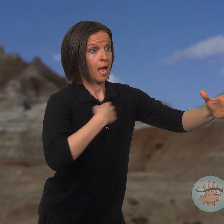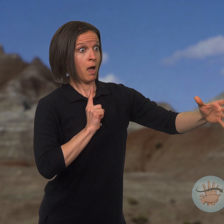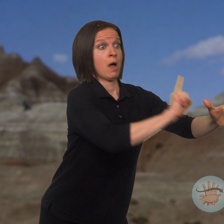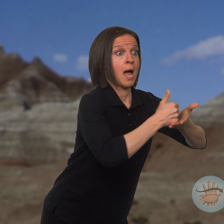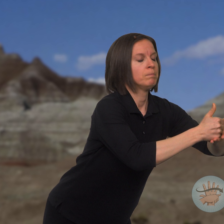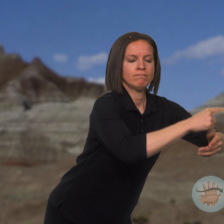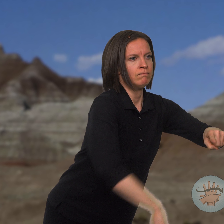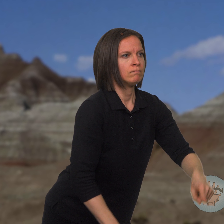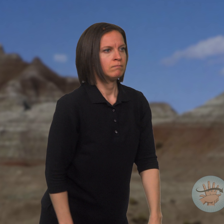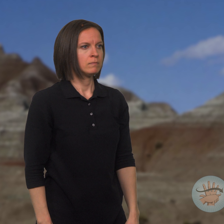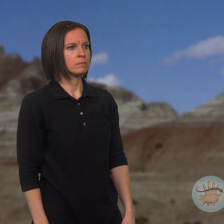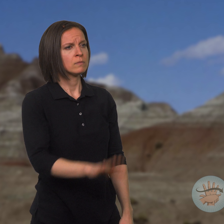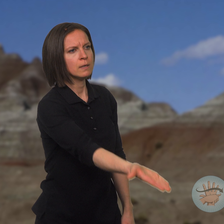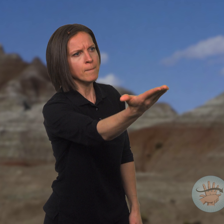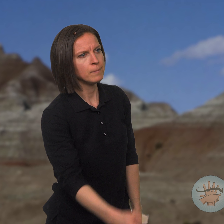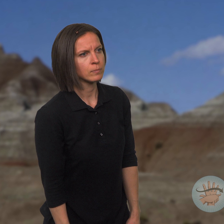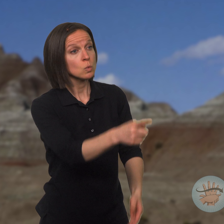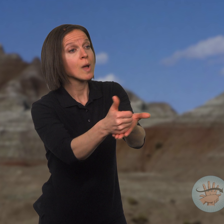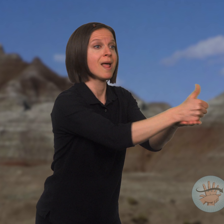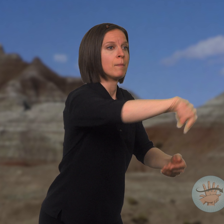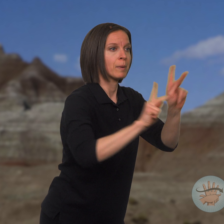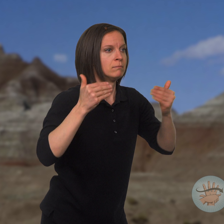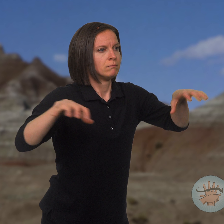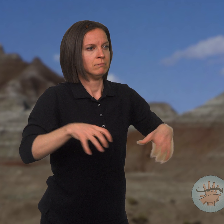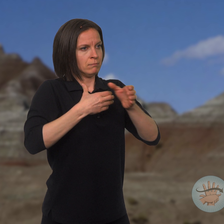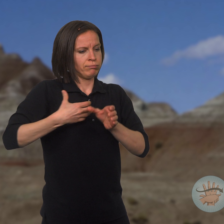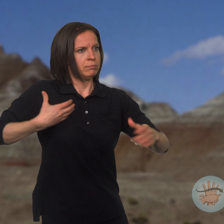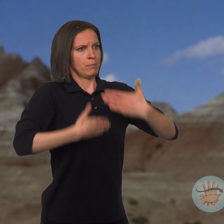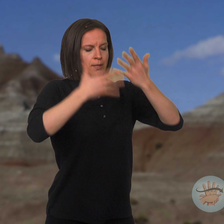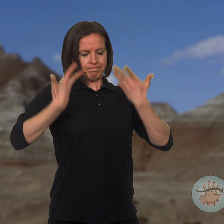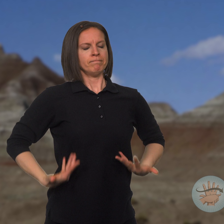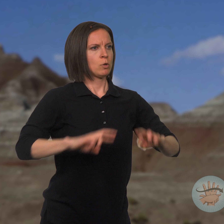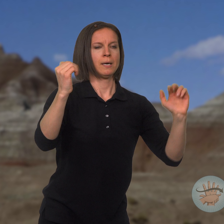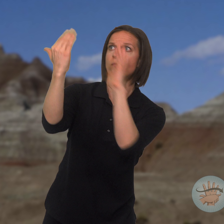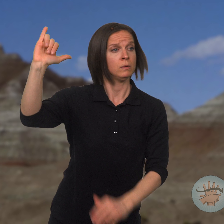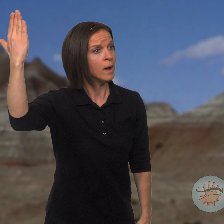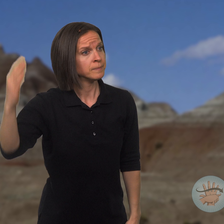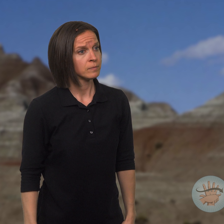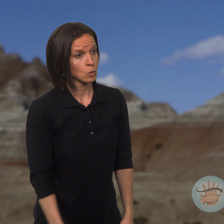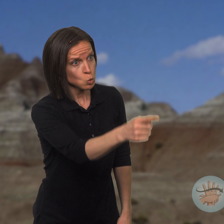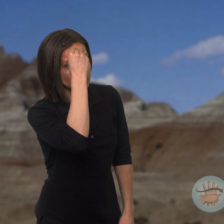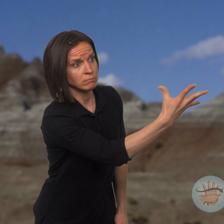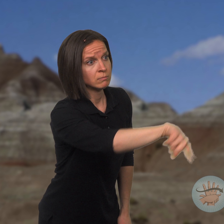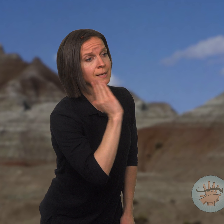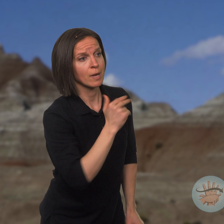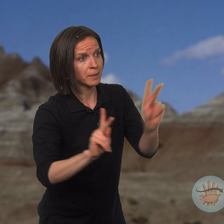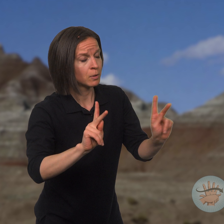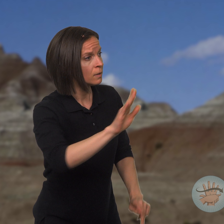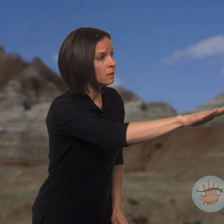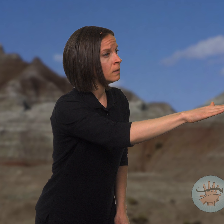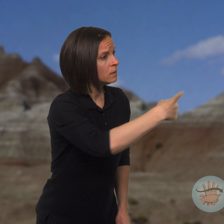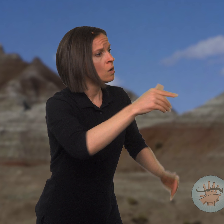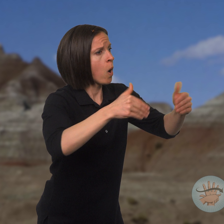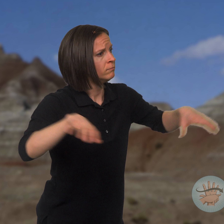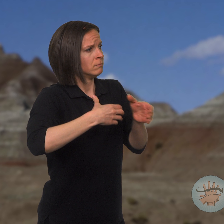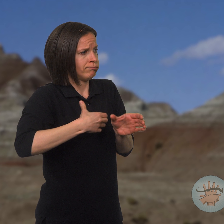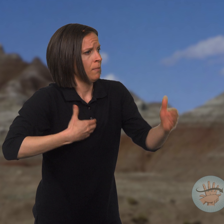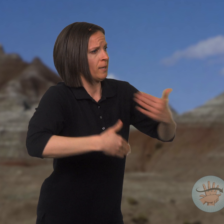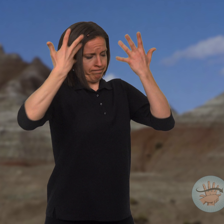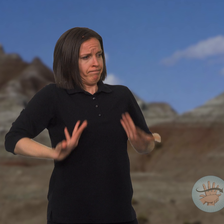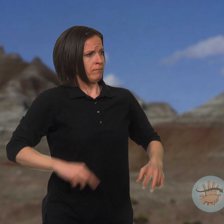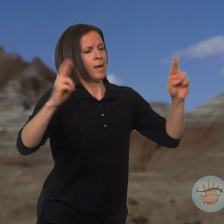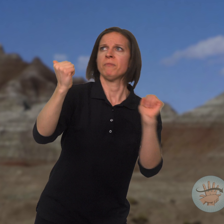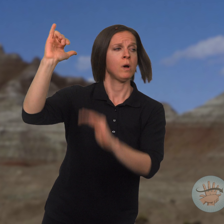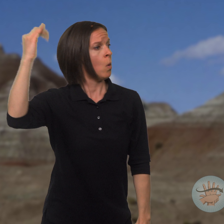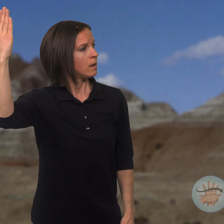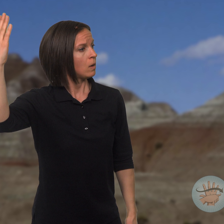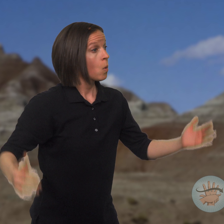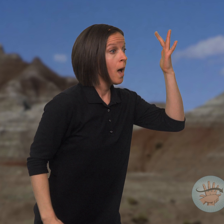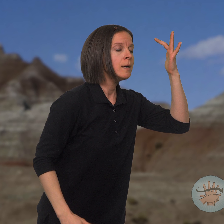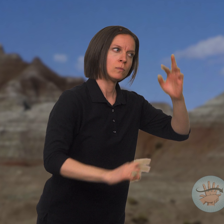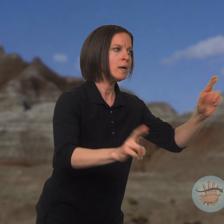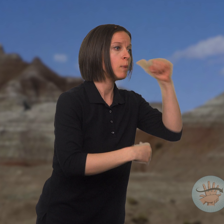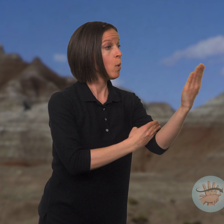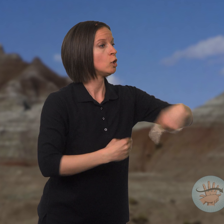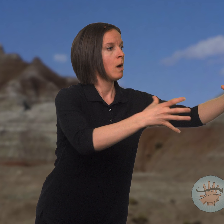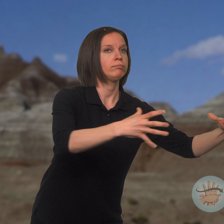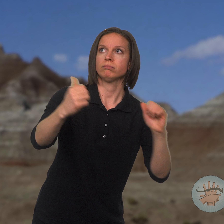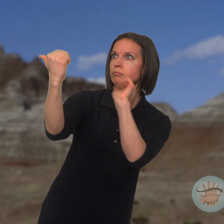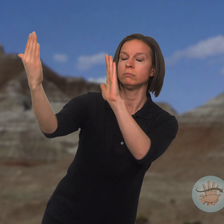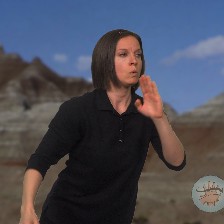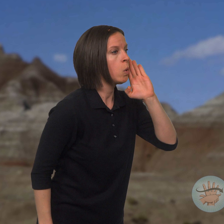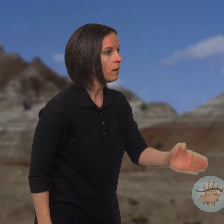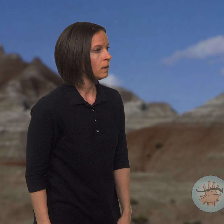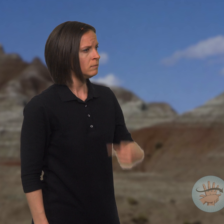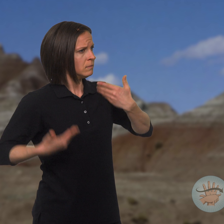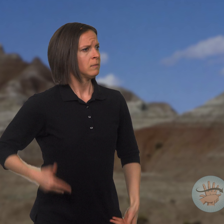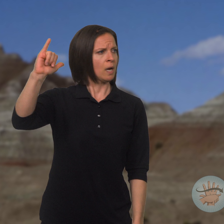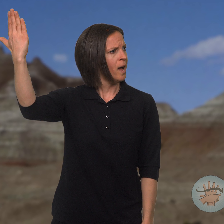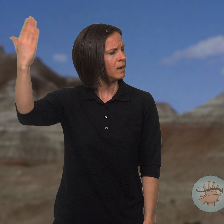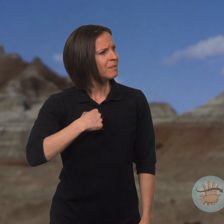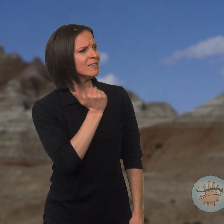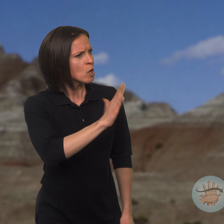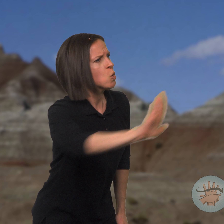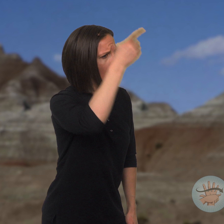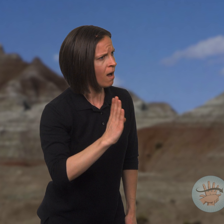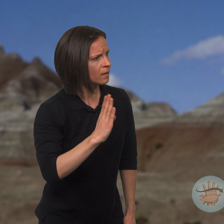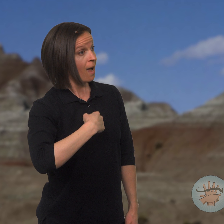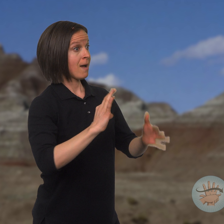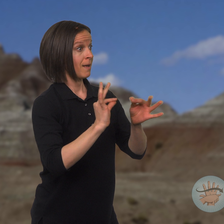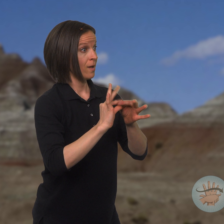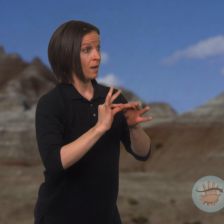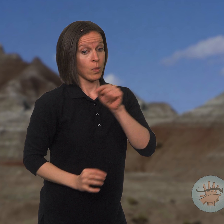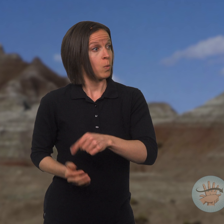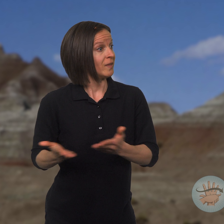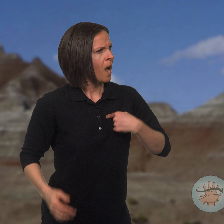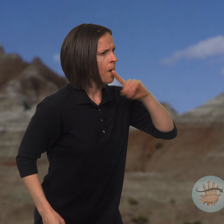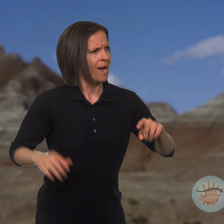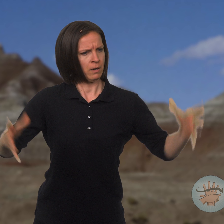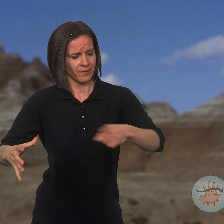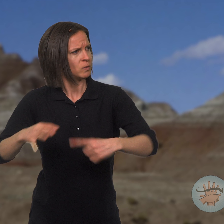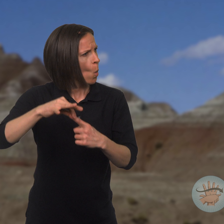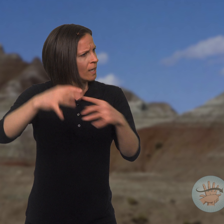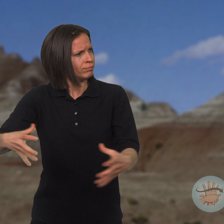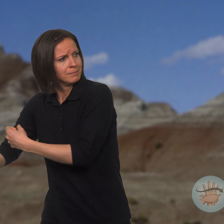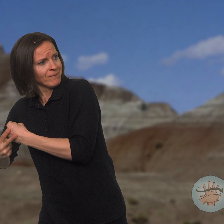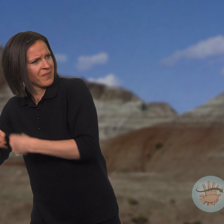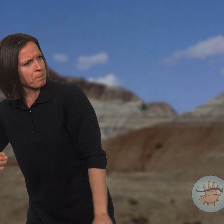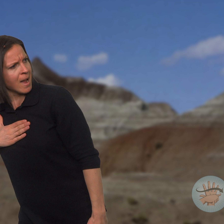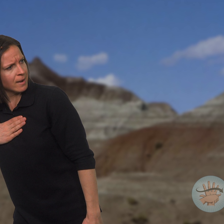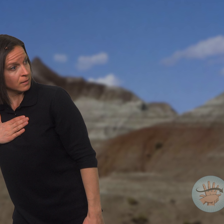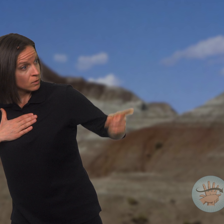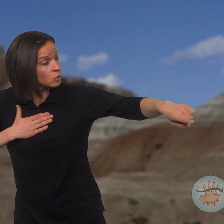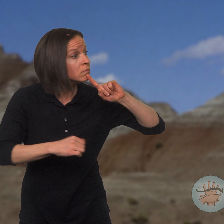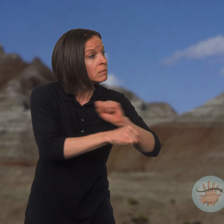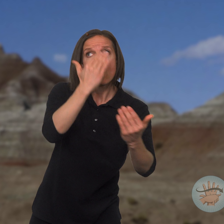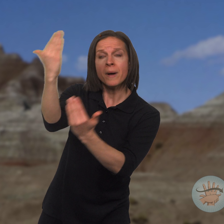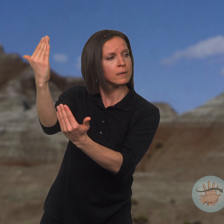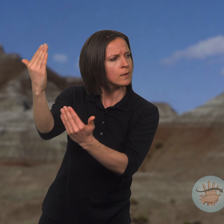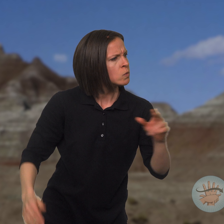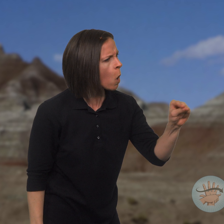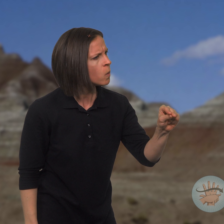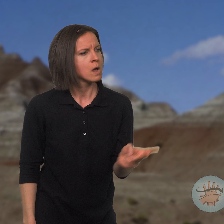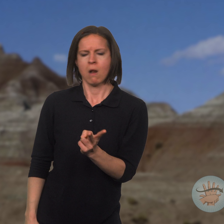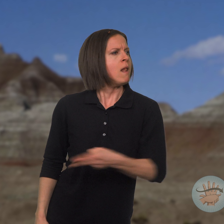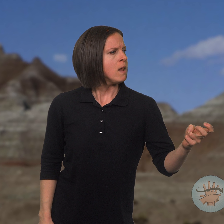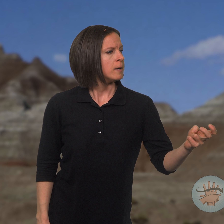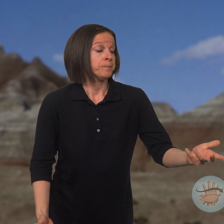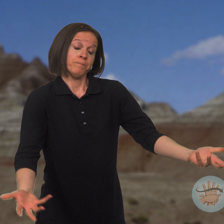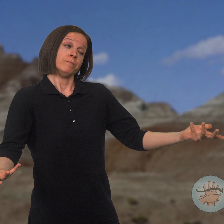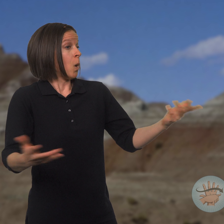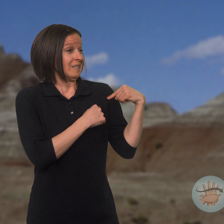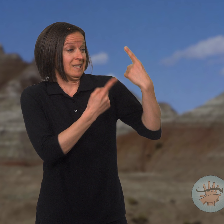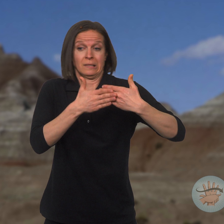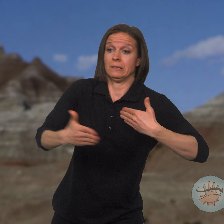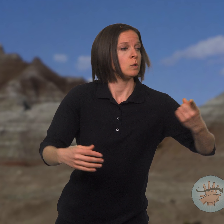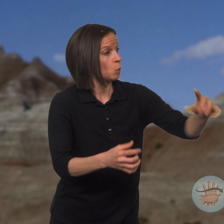Get up and consecrate the people, saying, ‘Consecrate yourselves for tomorrow, for this is what the LORD, the God of Israel, says: Among you, O Israel, there are things devoted to destruction.